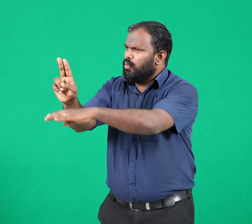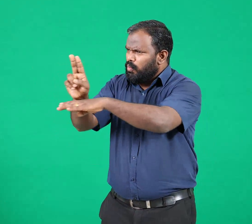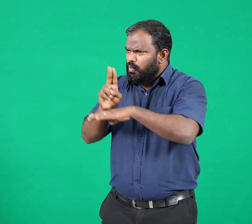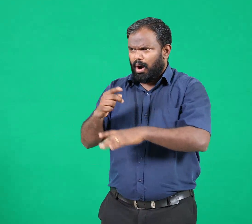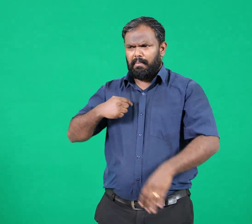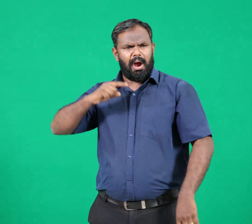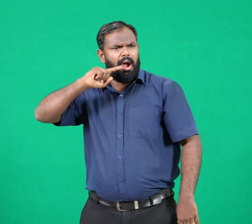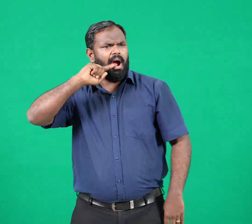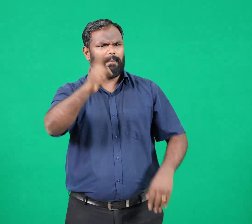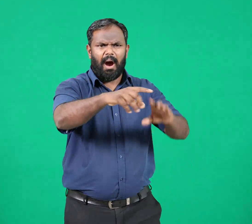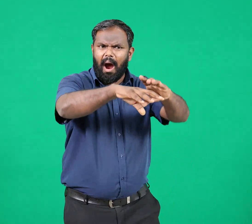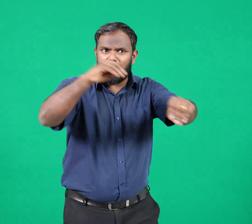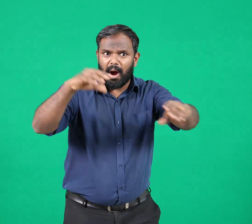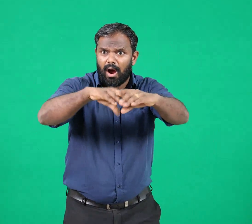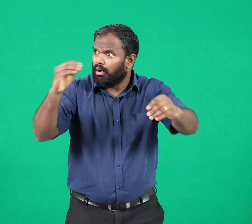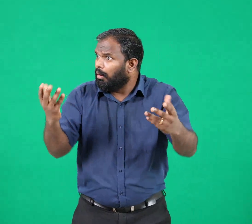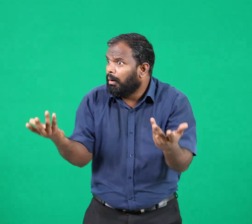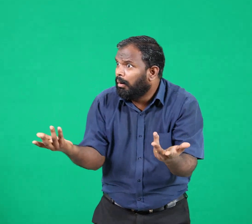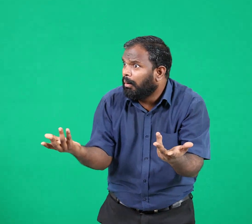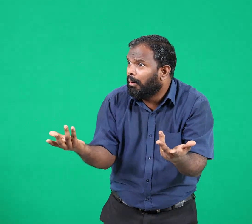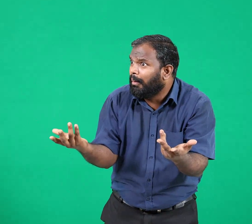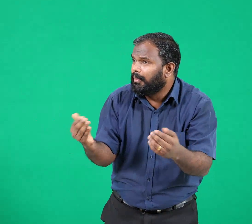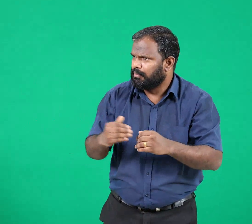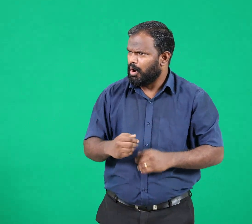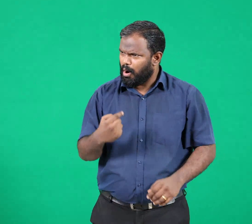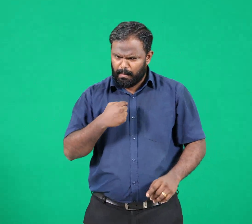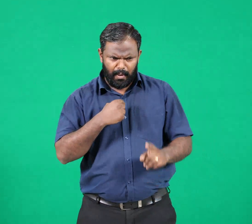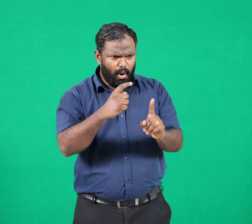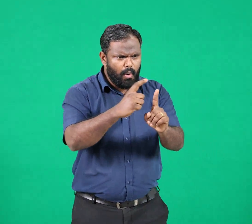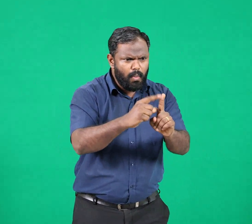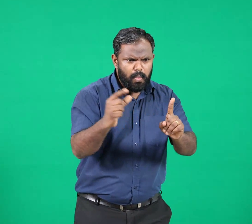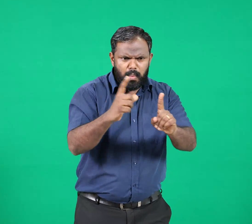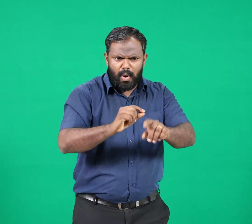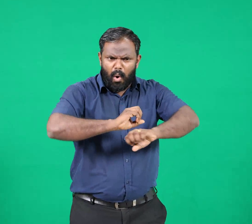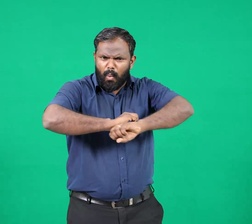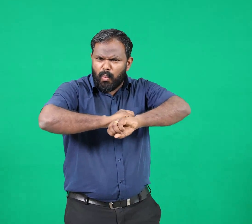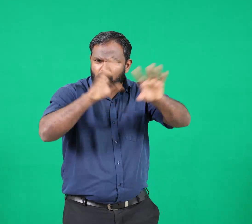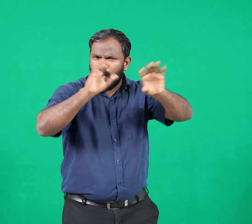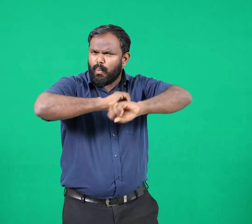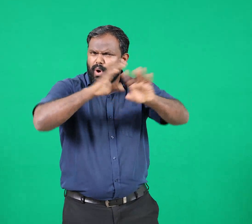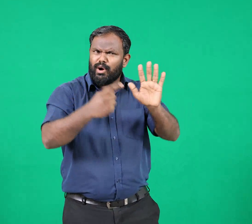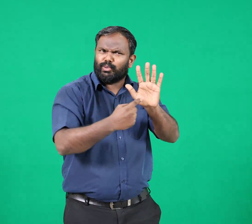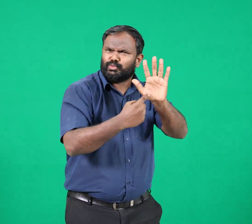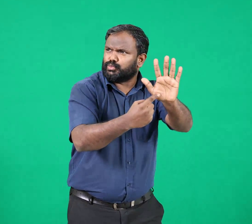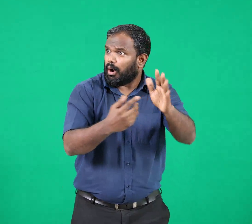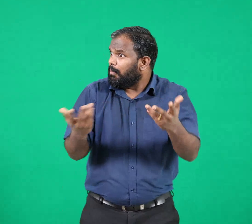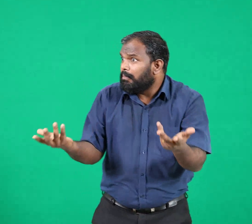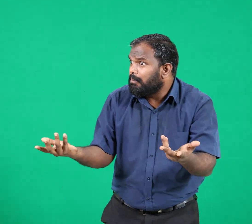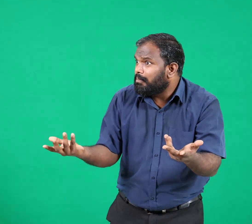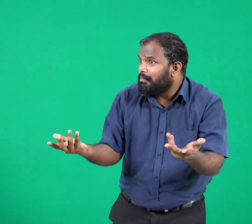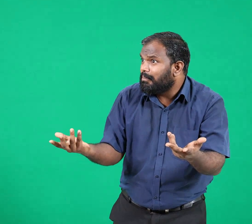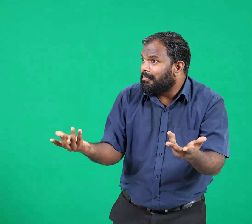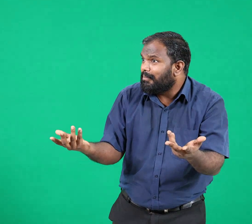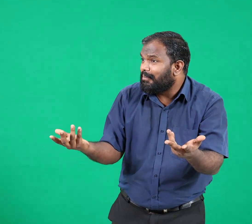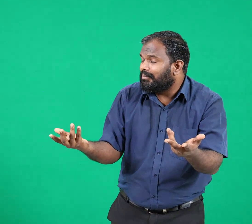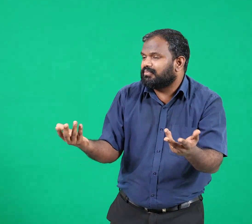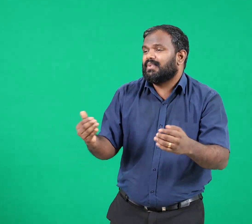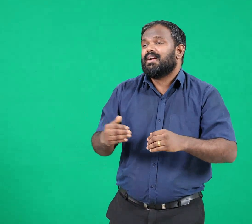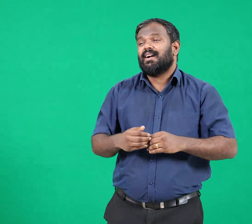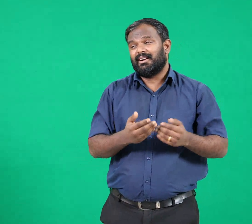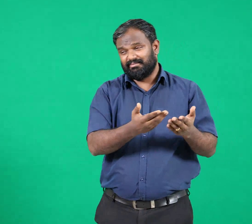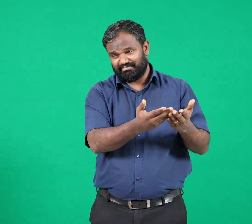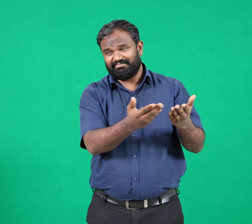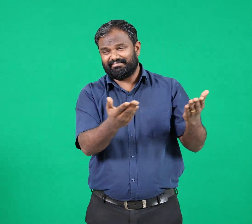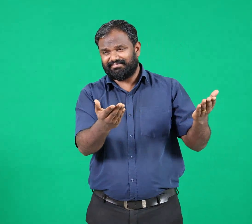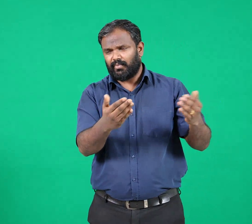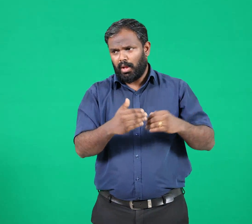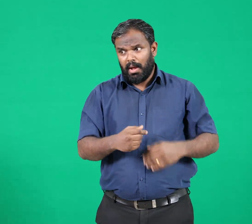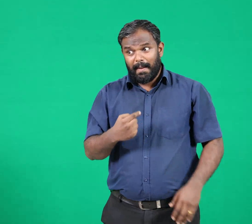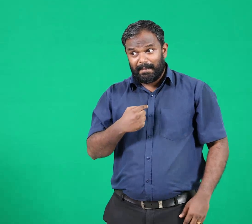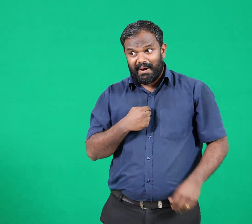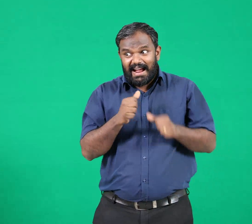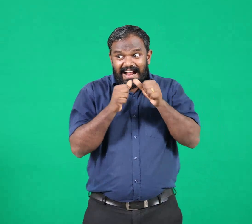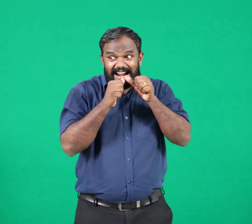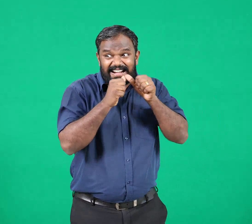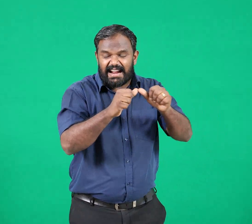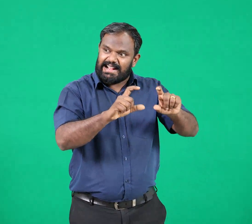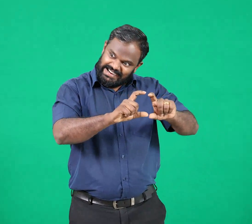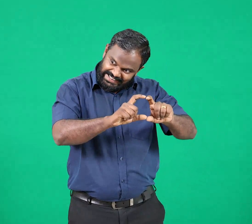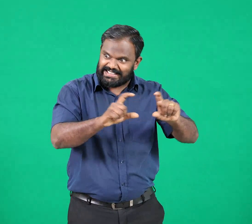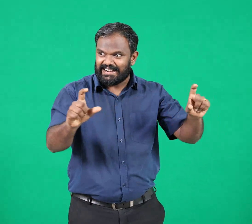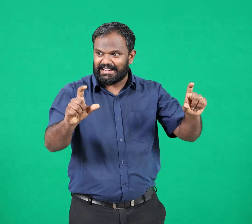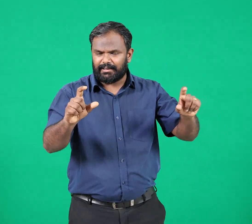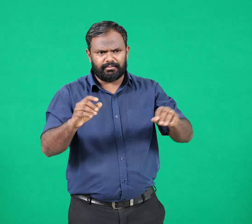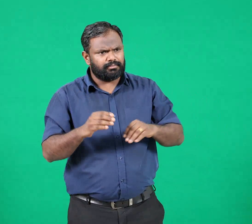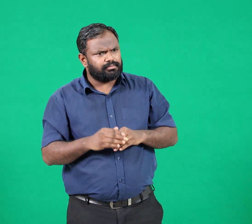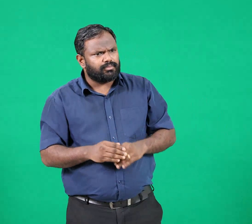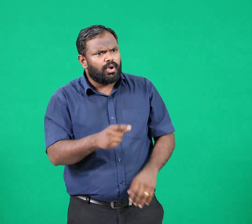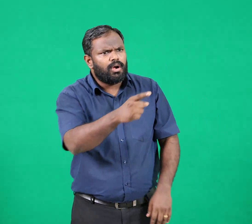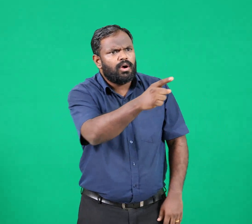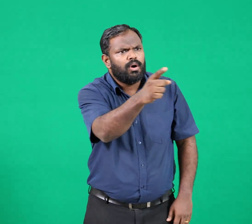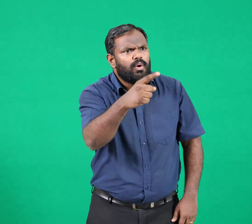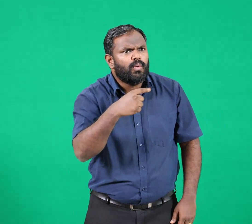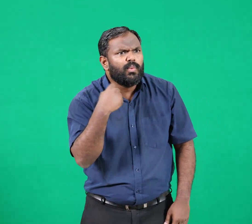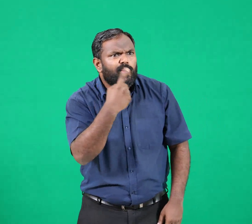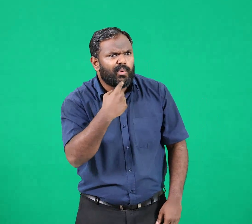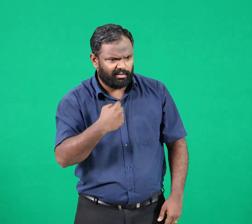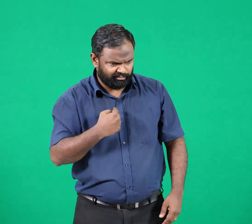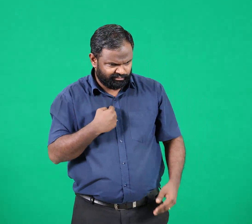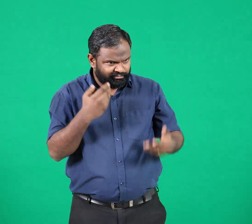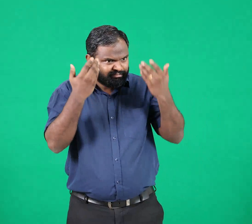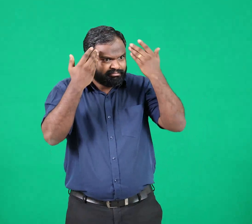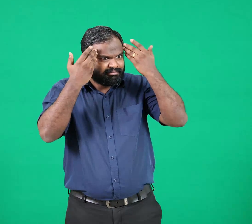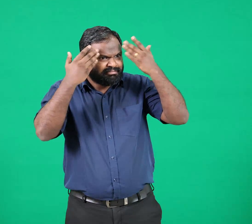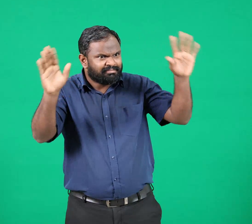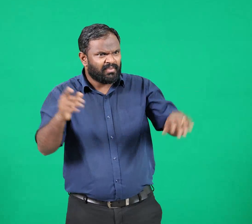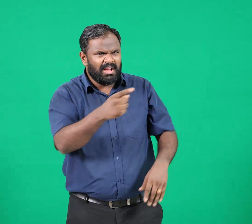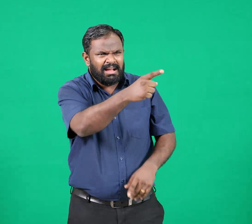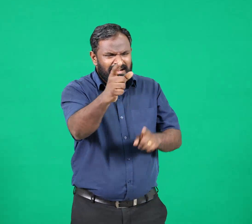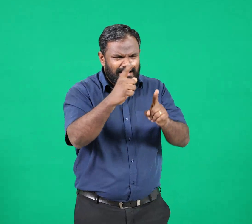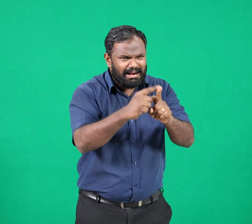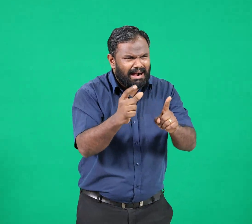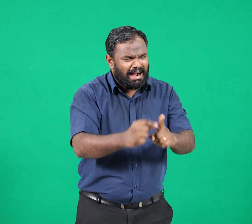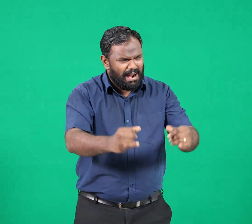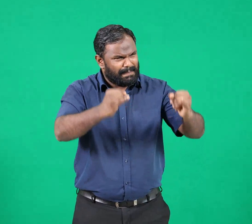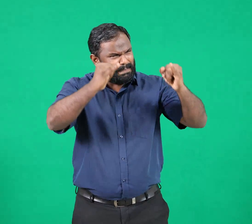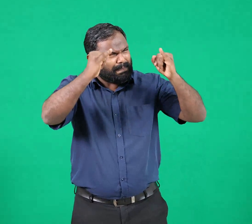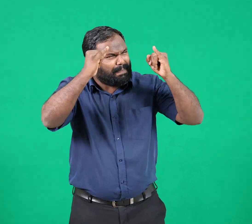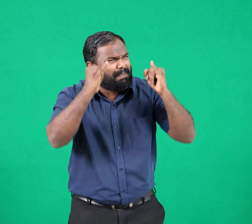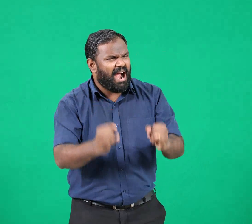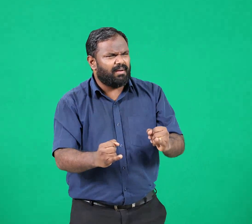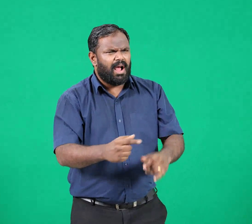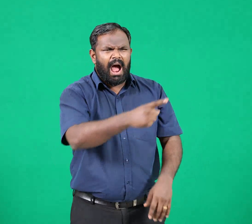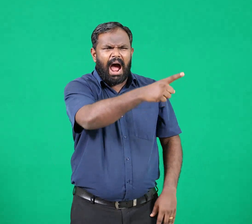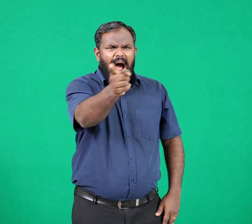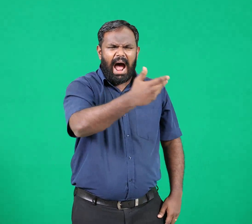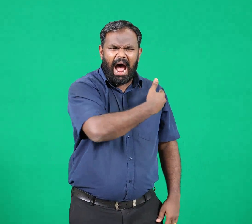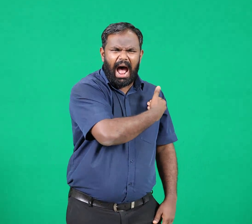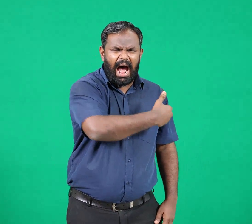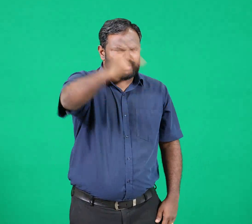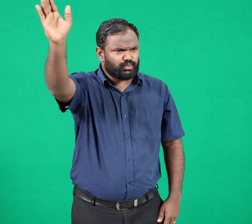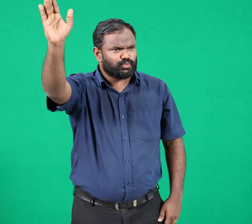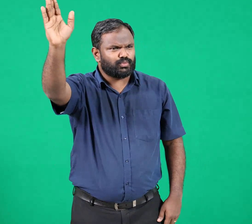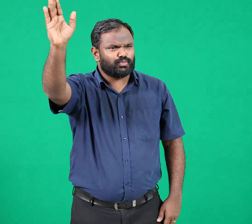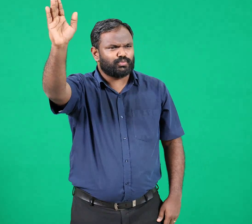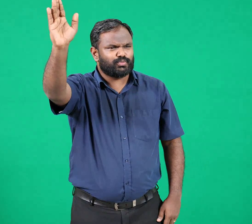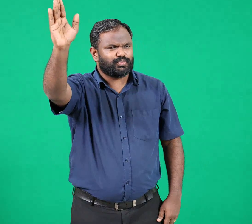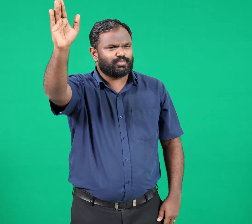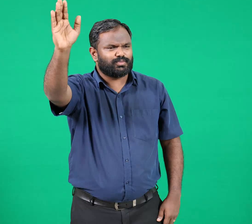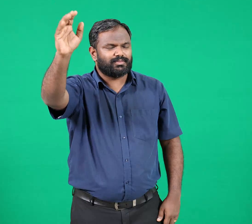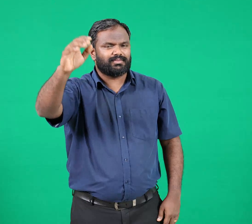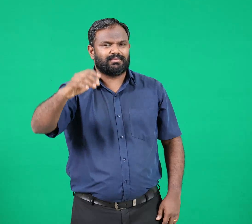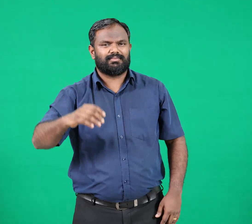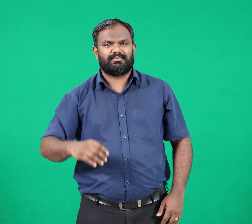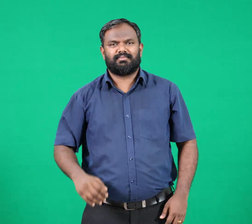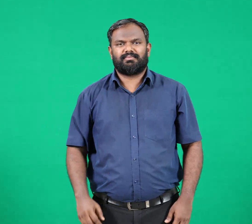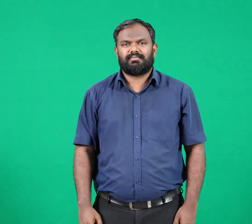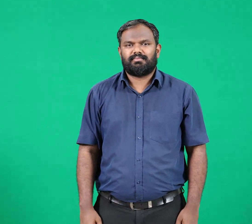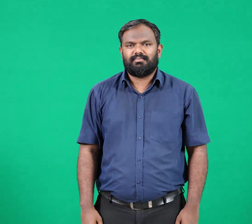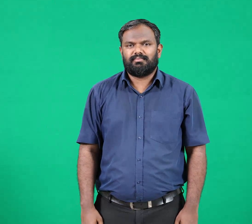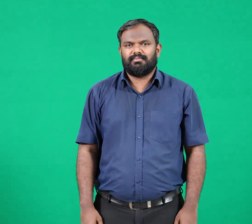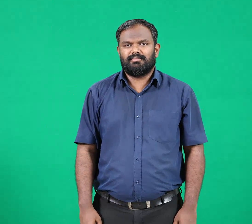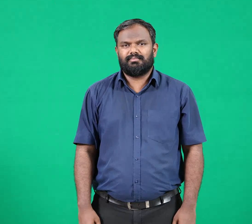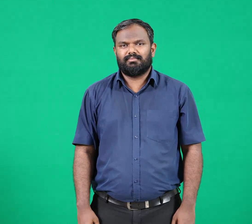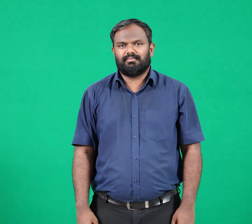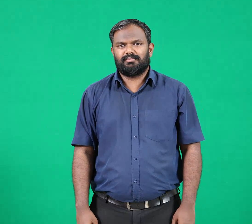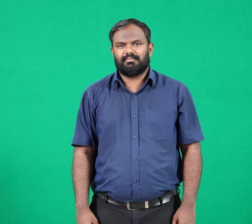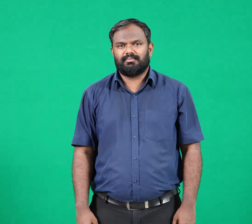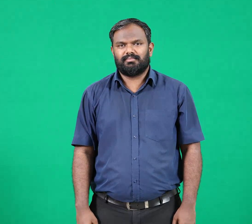Then I will tell them plainly, ' I never knew you; depart from Me, you workers of lawlessness!'